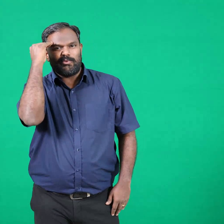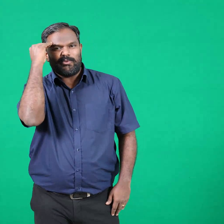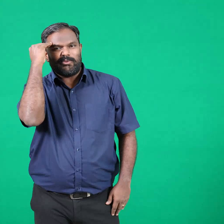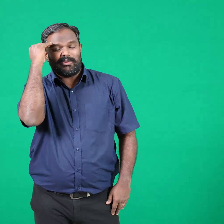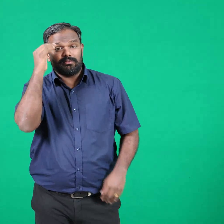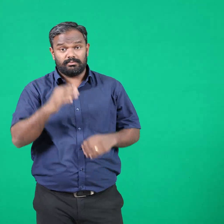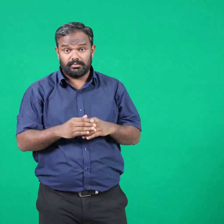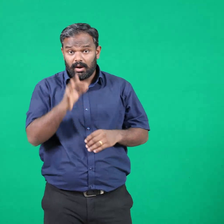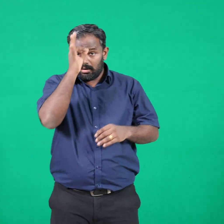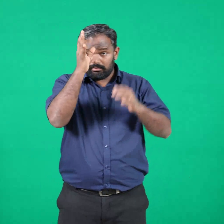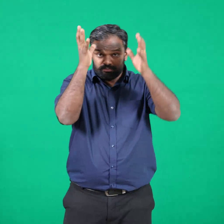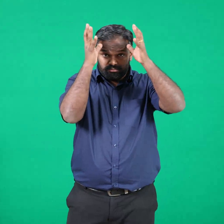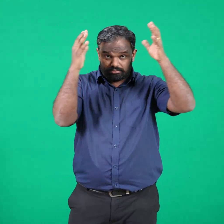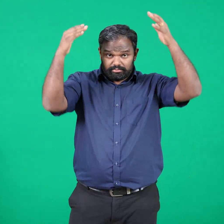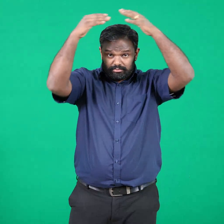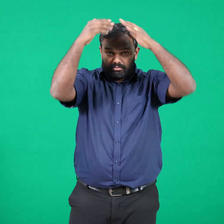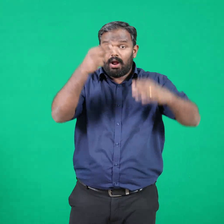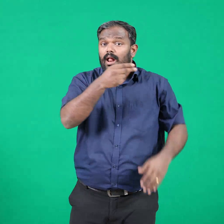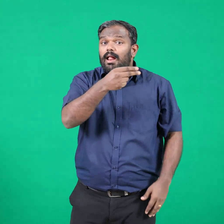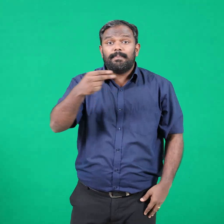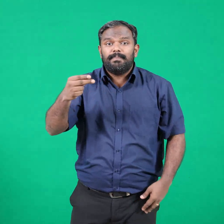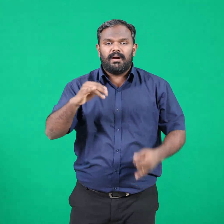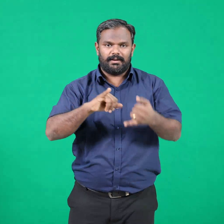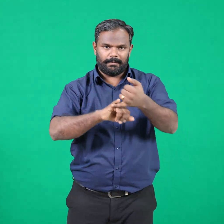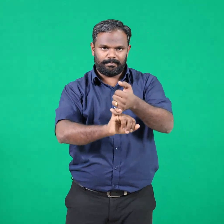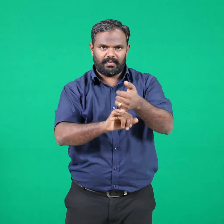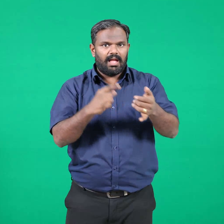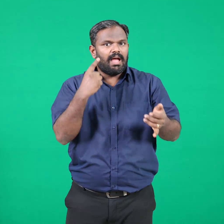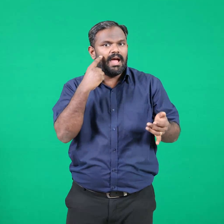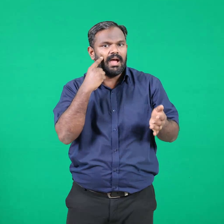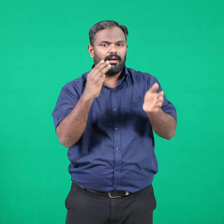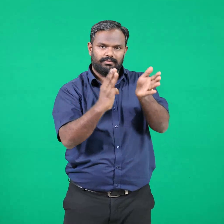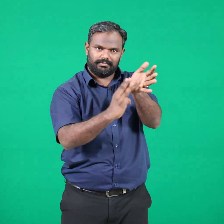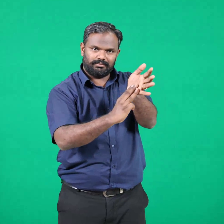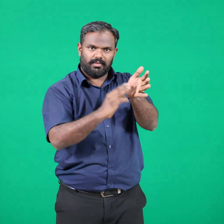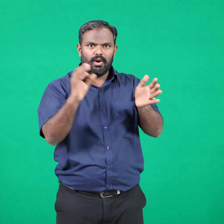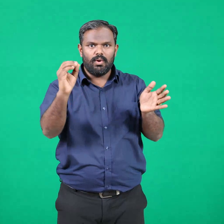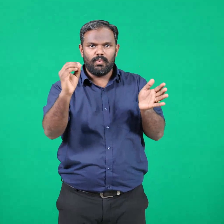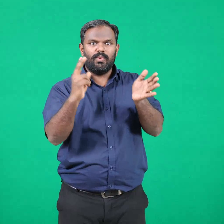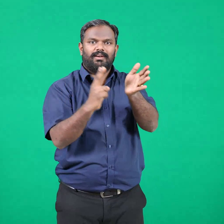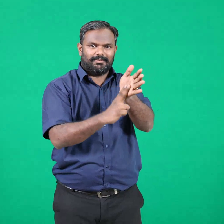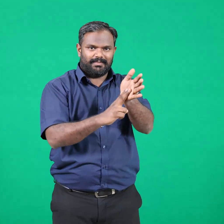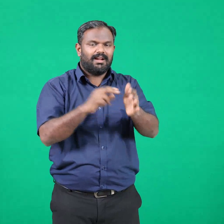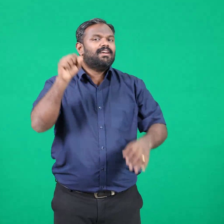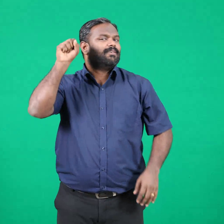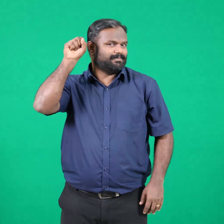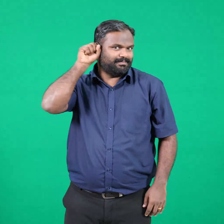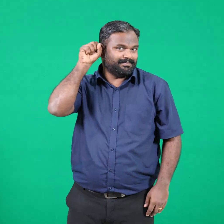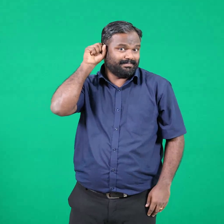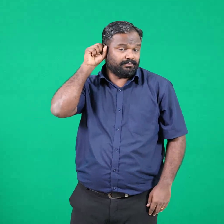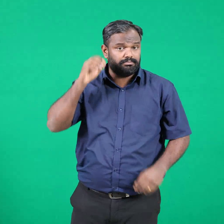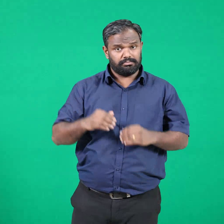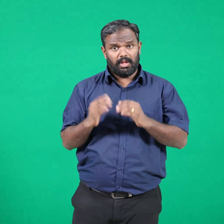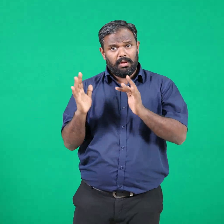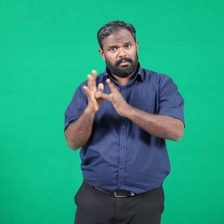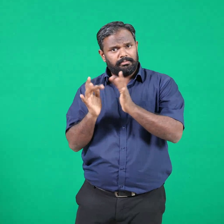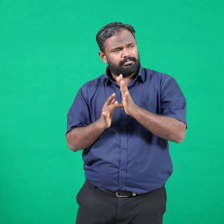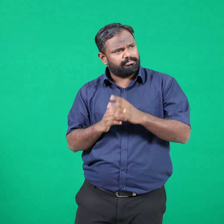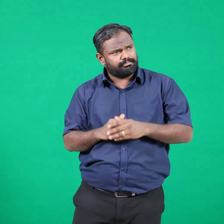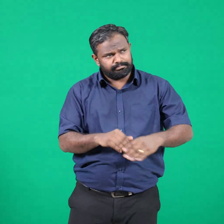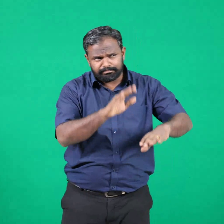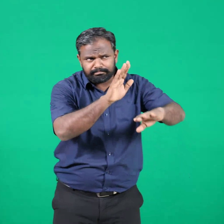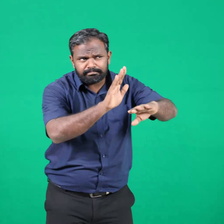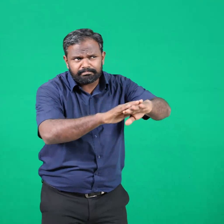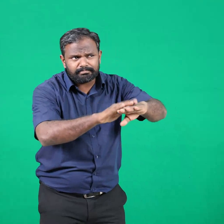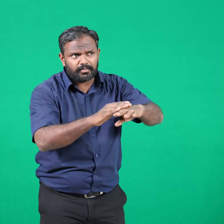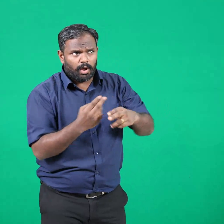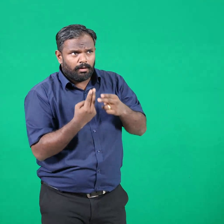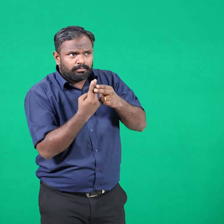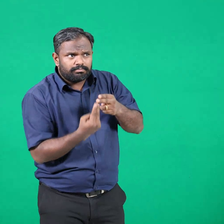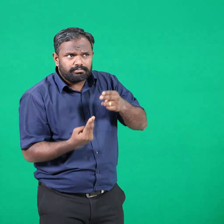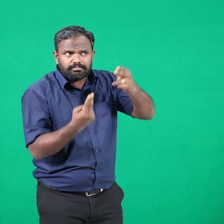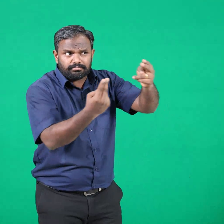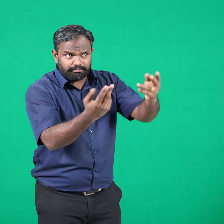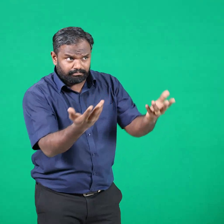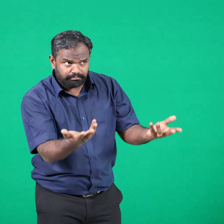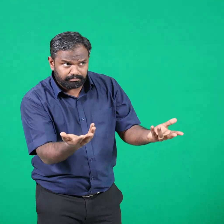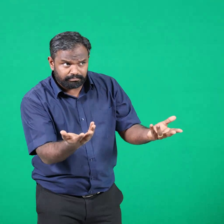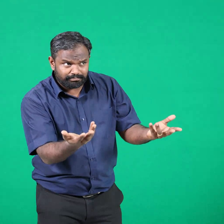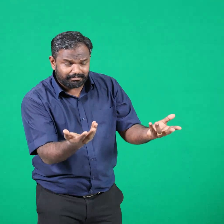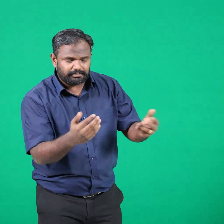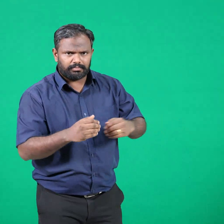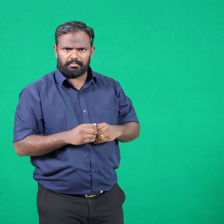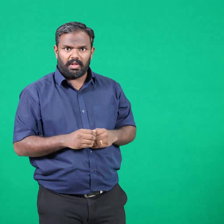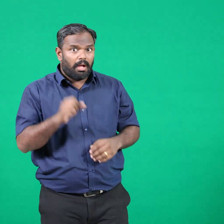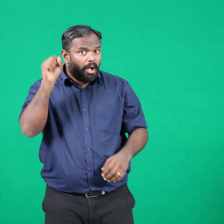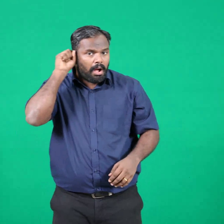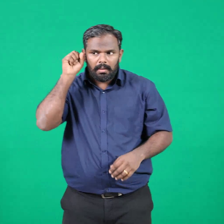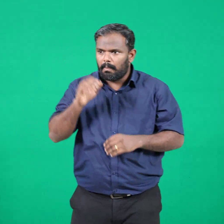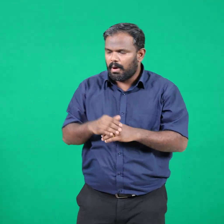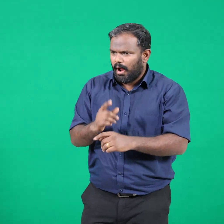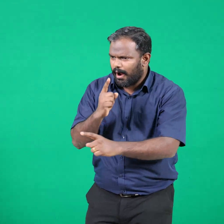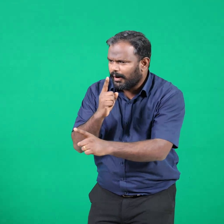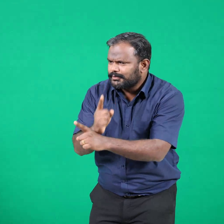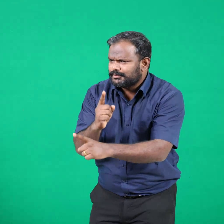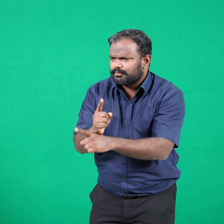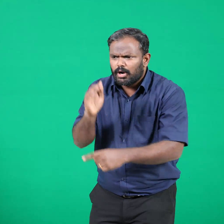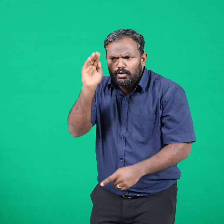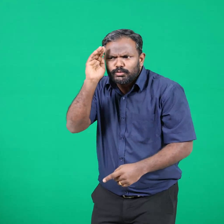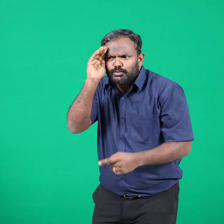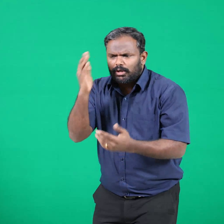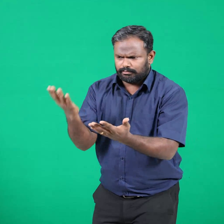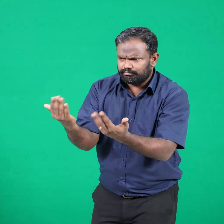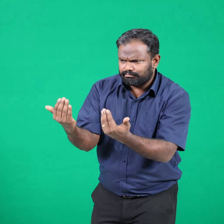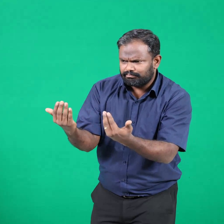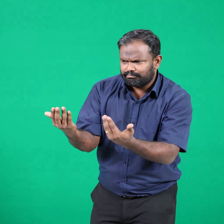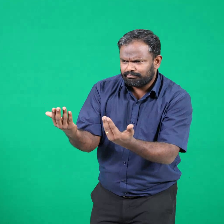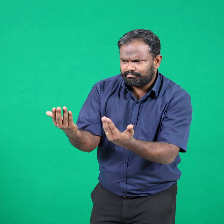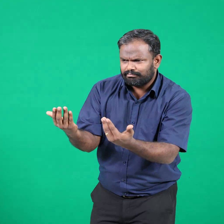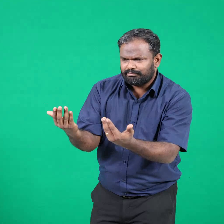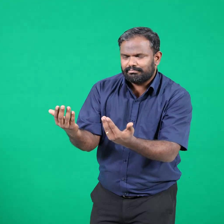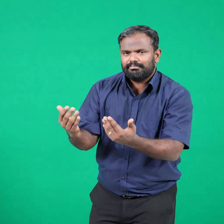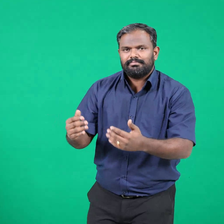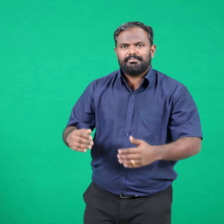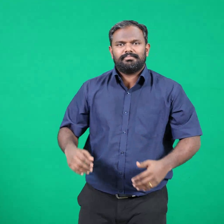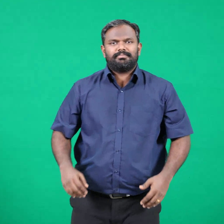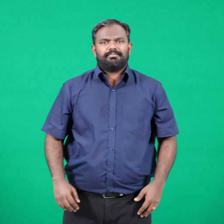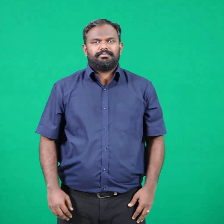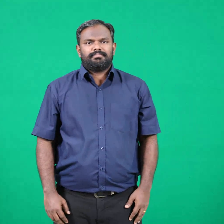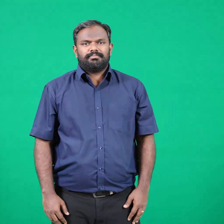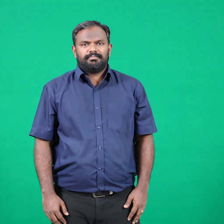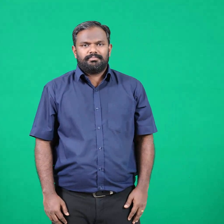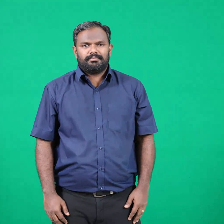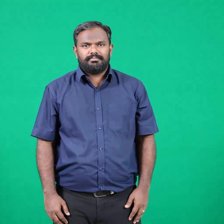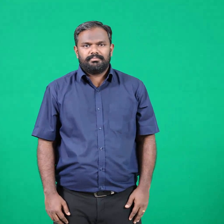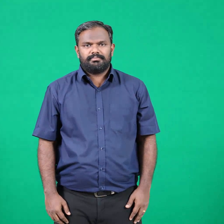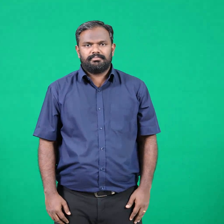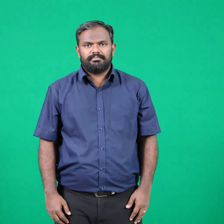But Jesus answered him, "Simon, I have something to tell you." "Tell me, Teacher," he said.